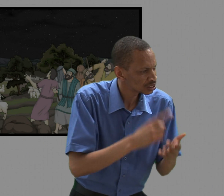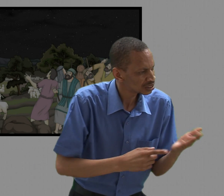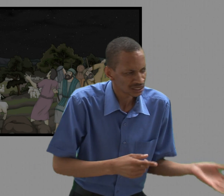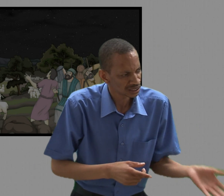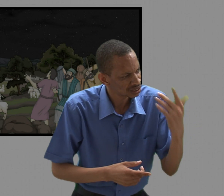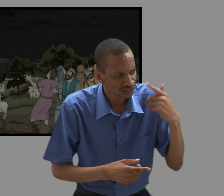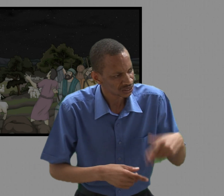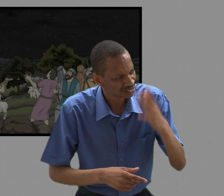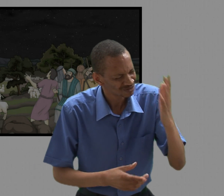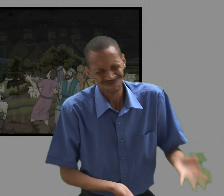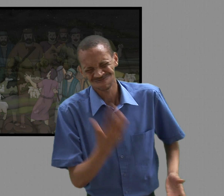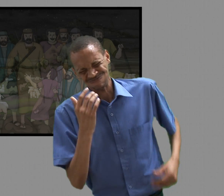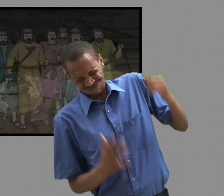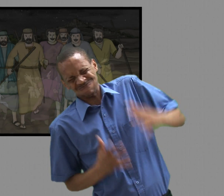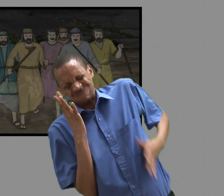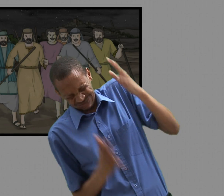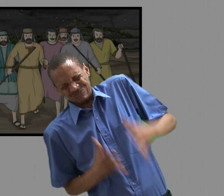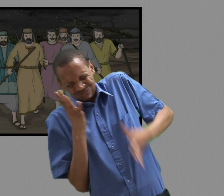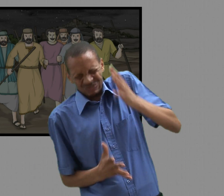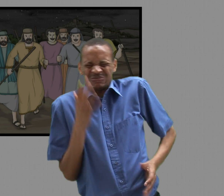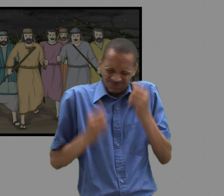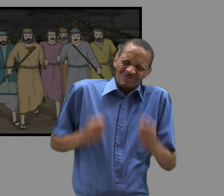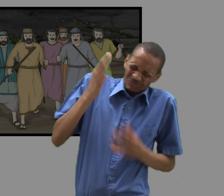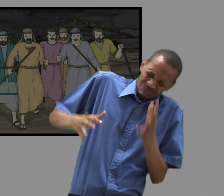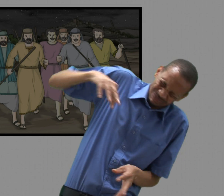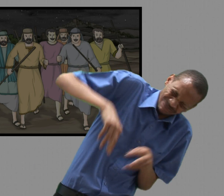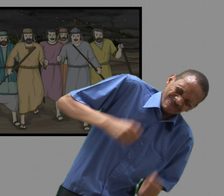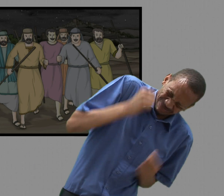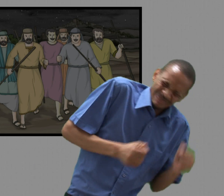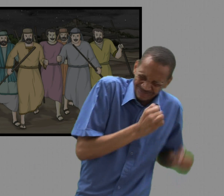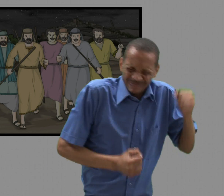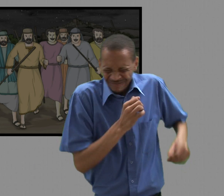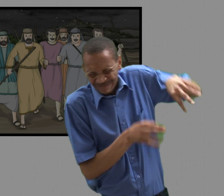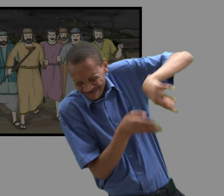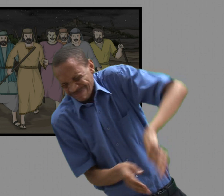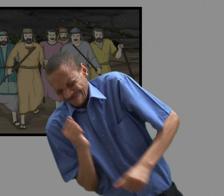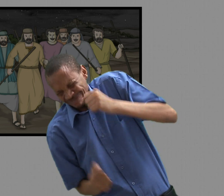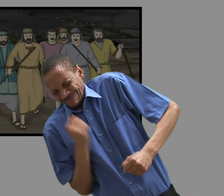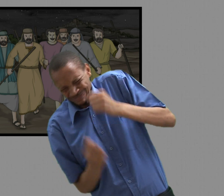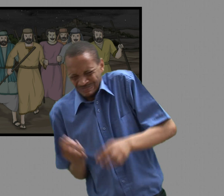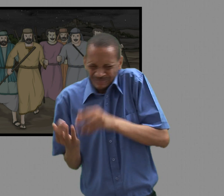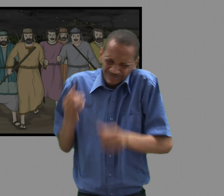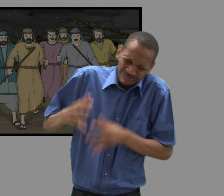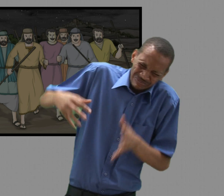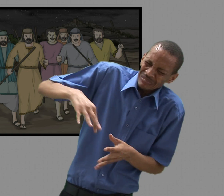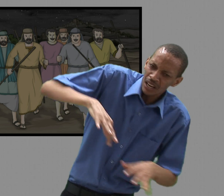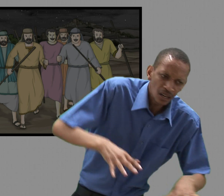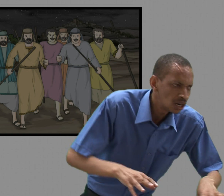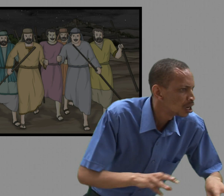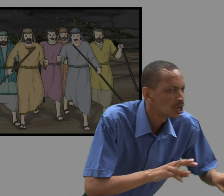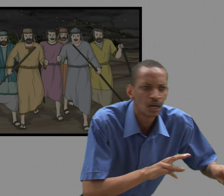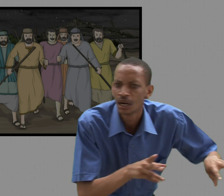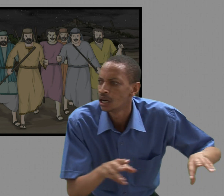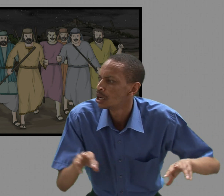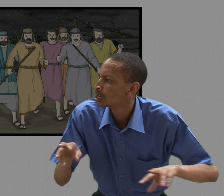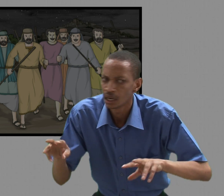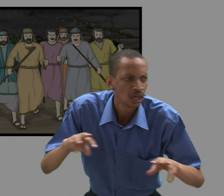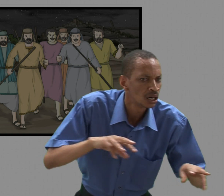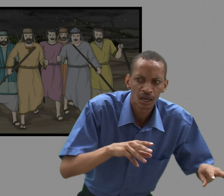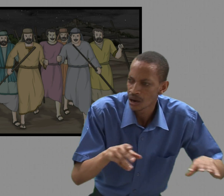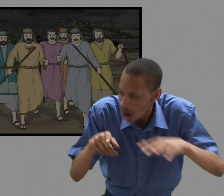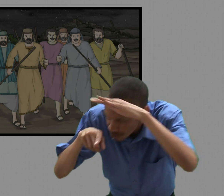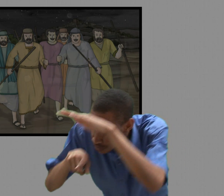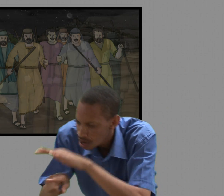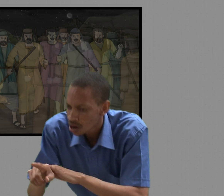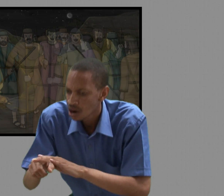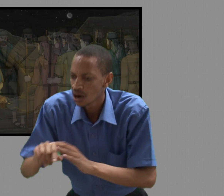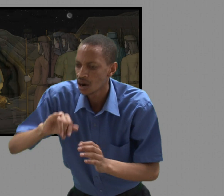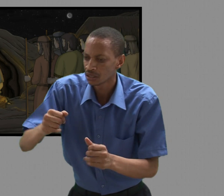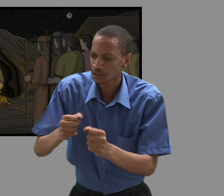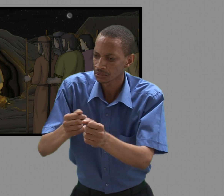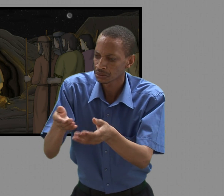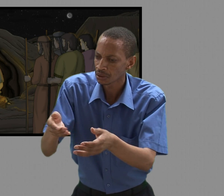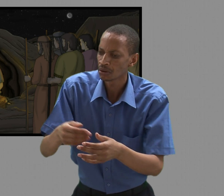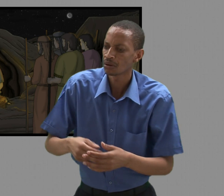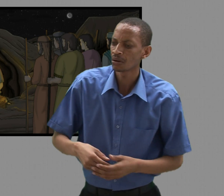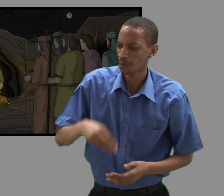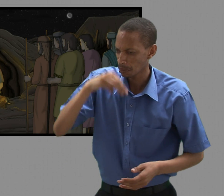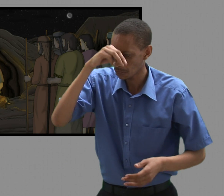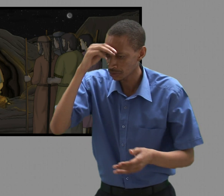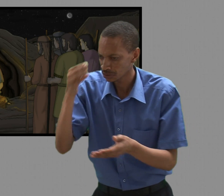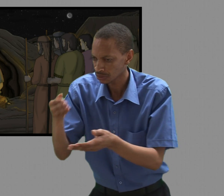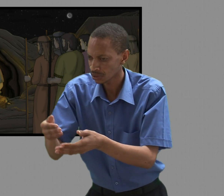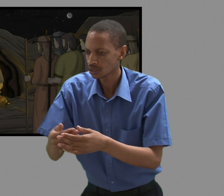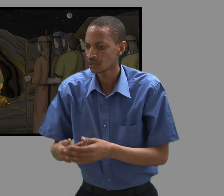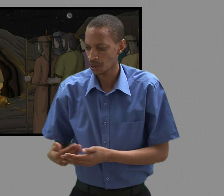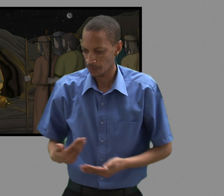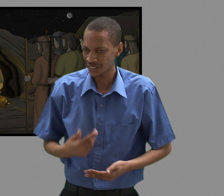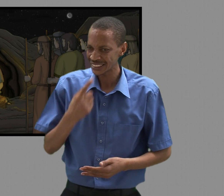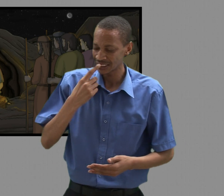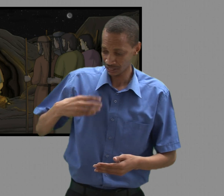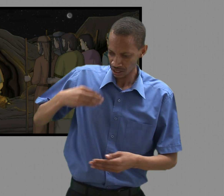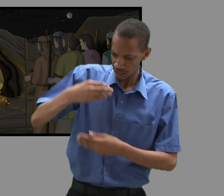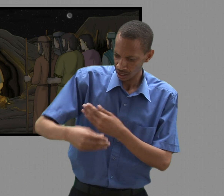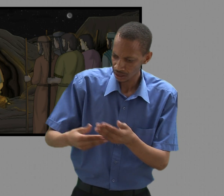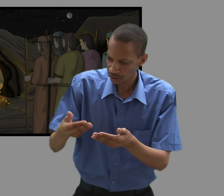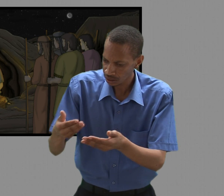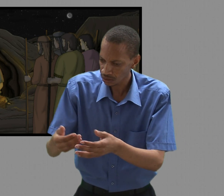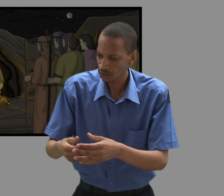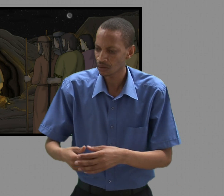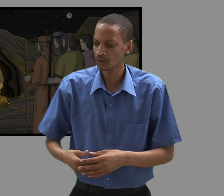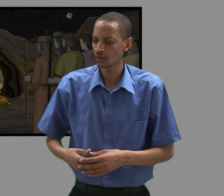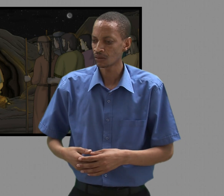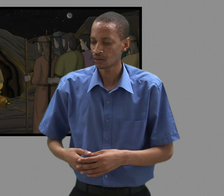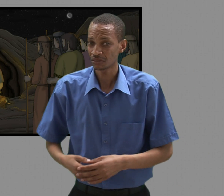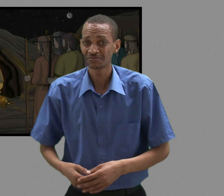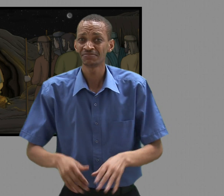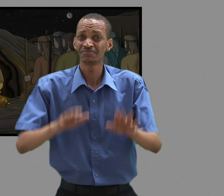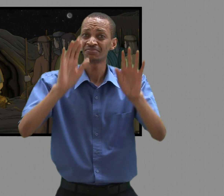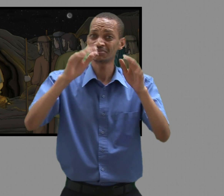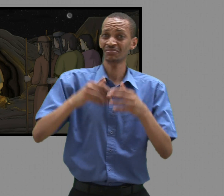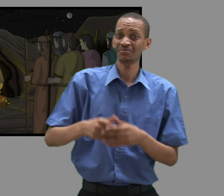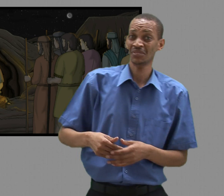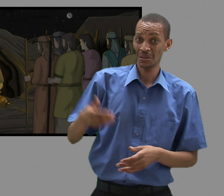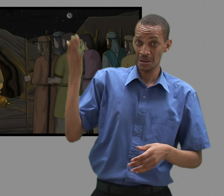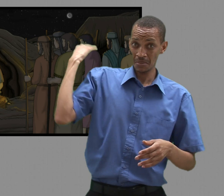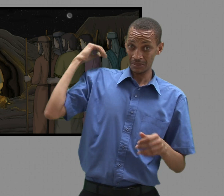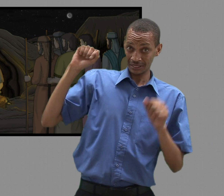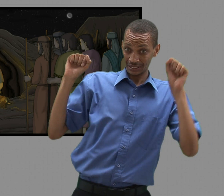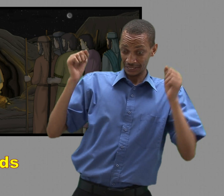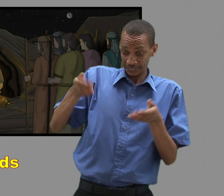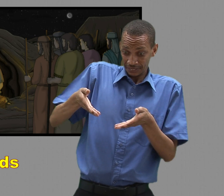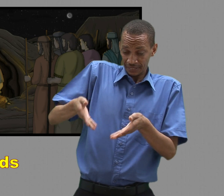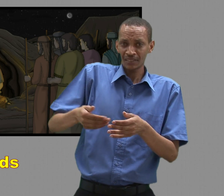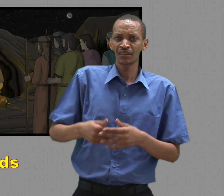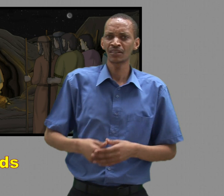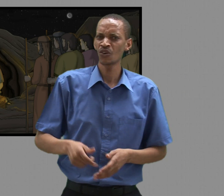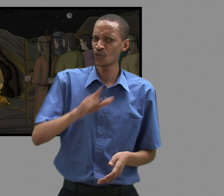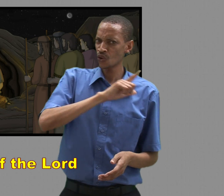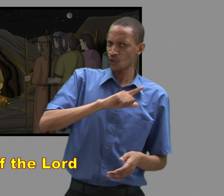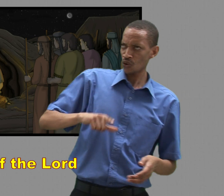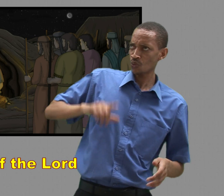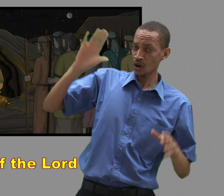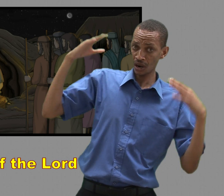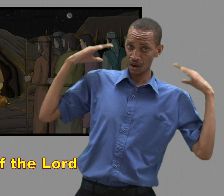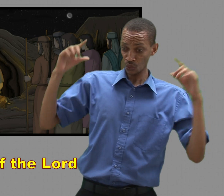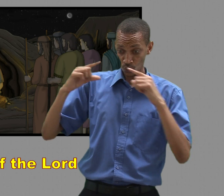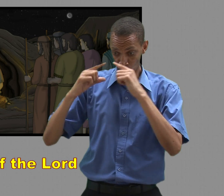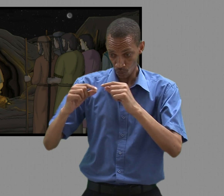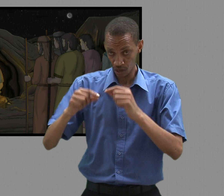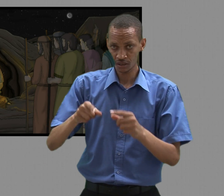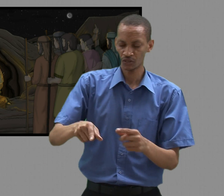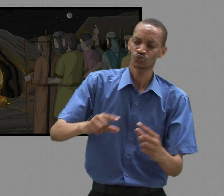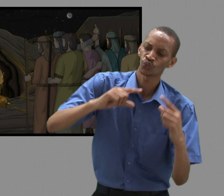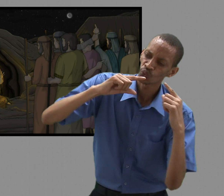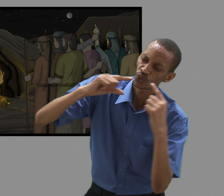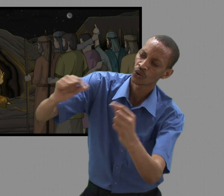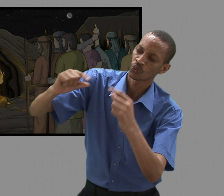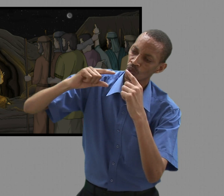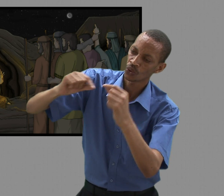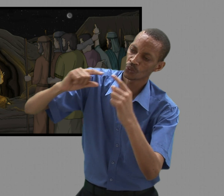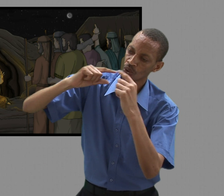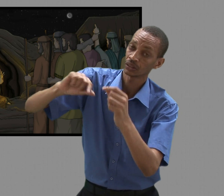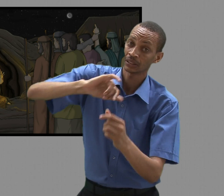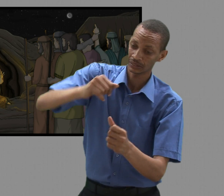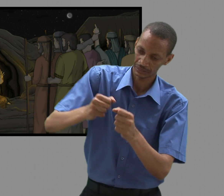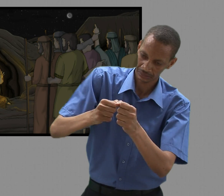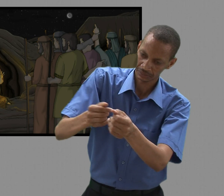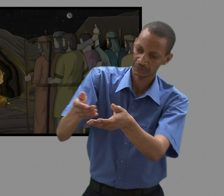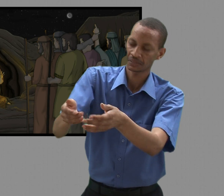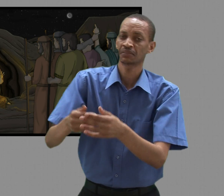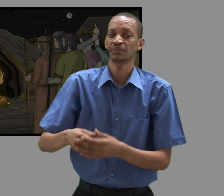So they hurried off and found Mary and Joseph and the Baby, who was lying in the manger. After they had seen the Child, they spread the message they had received about Him.